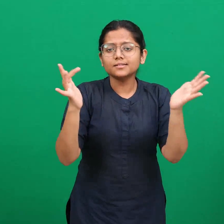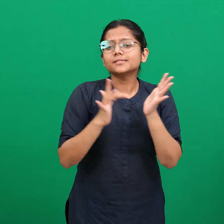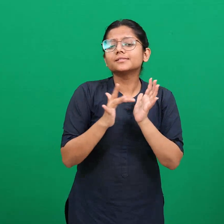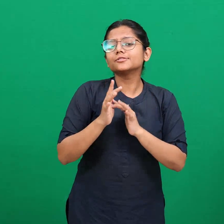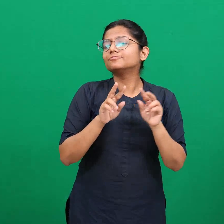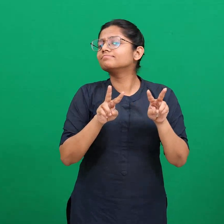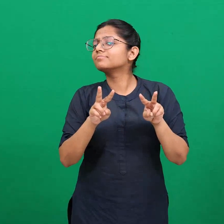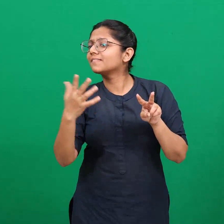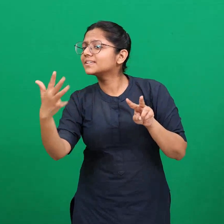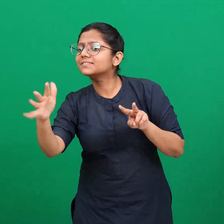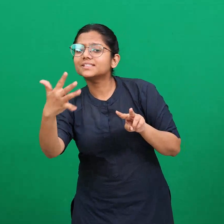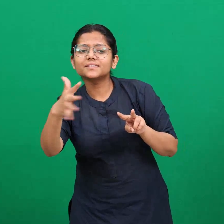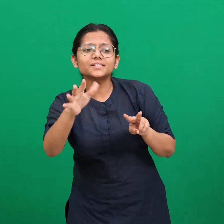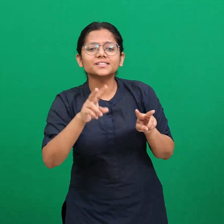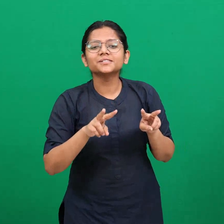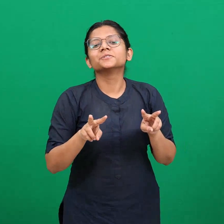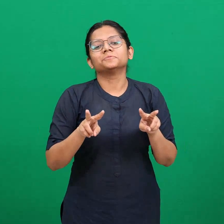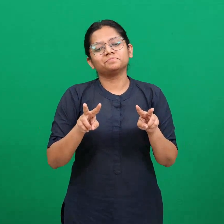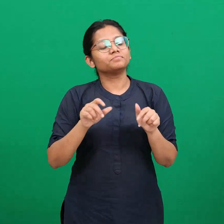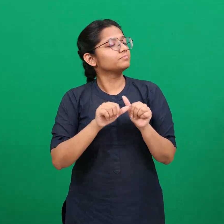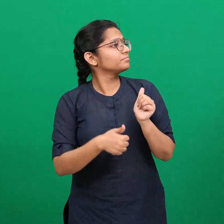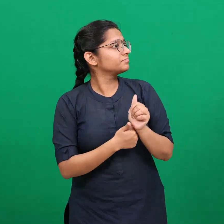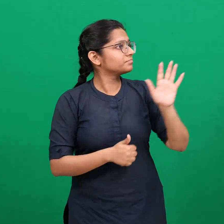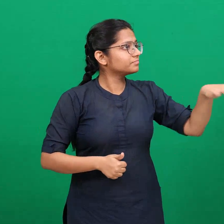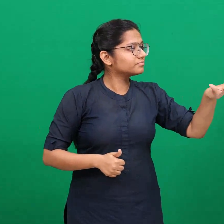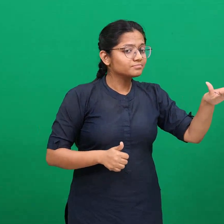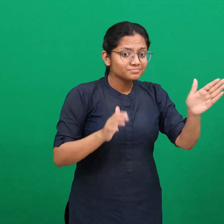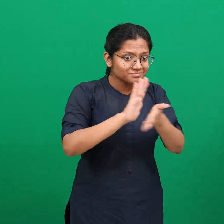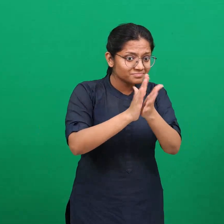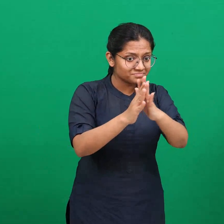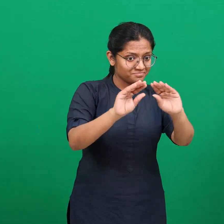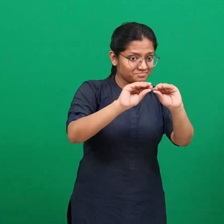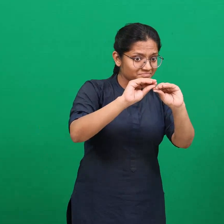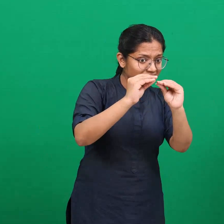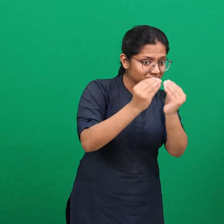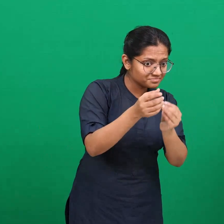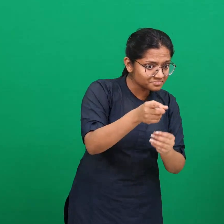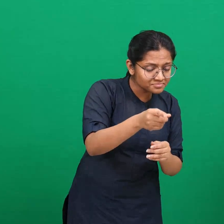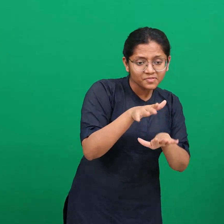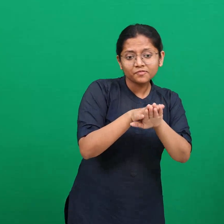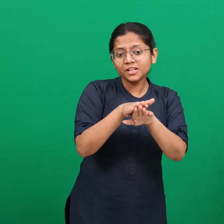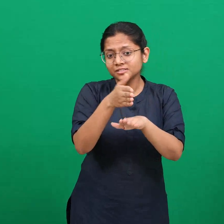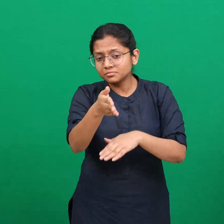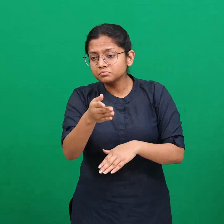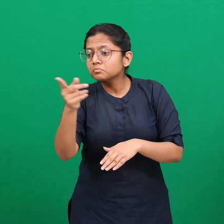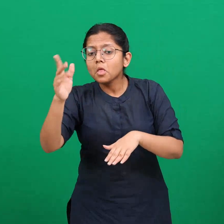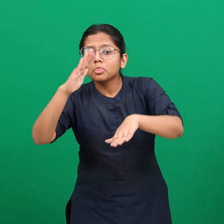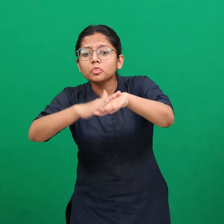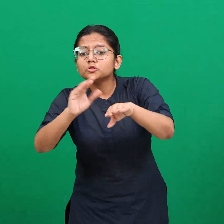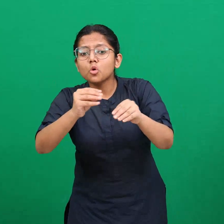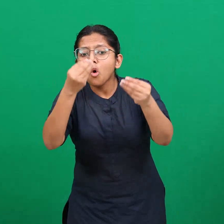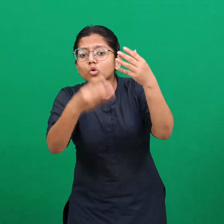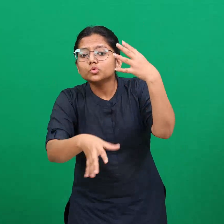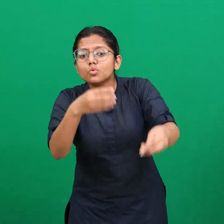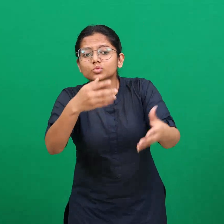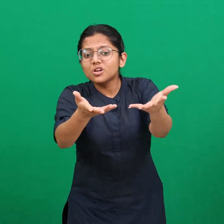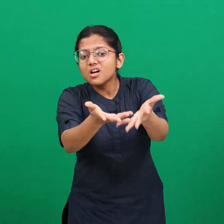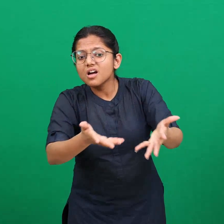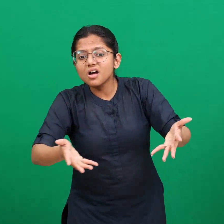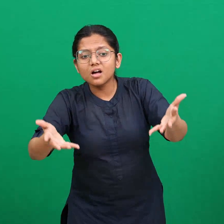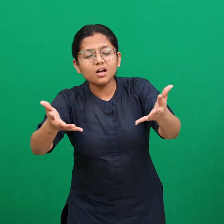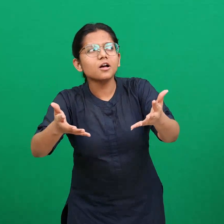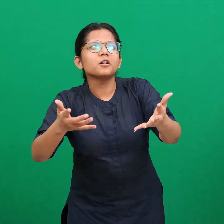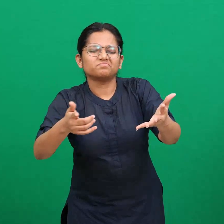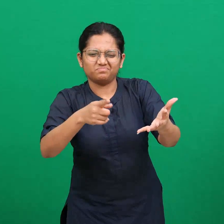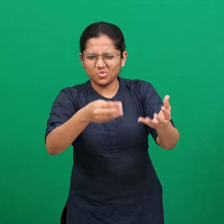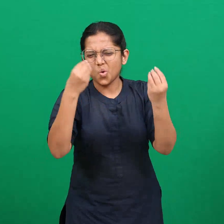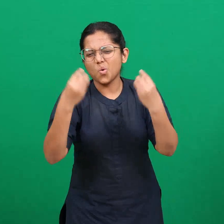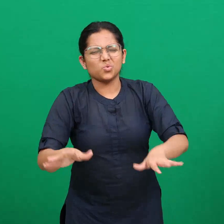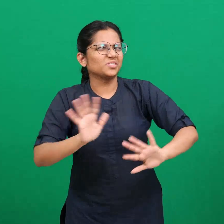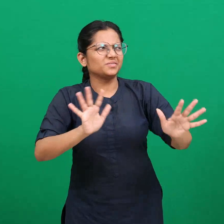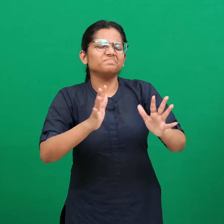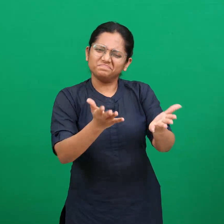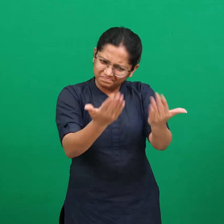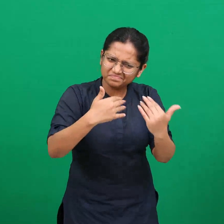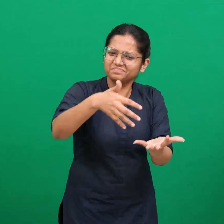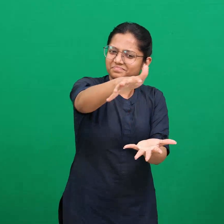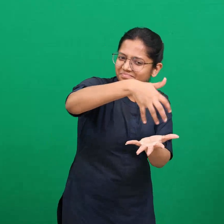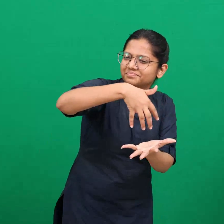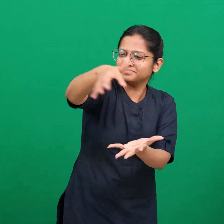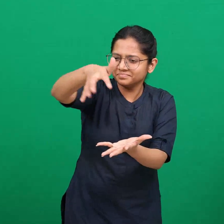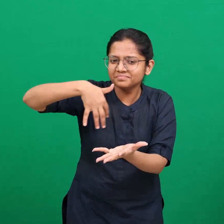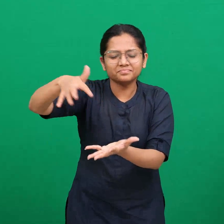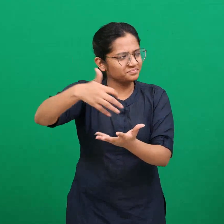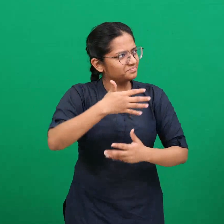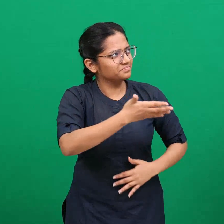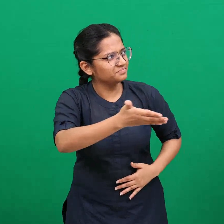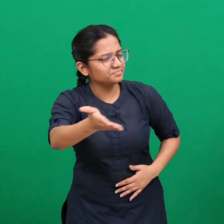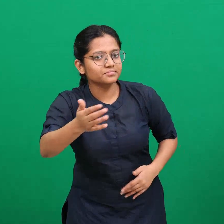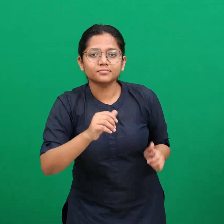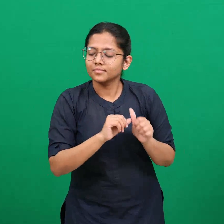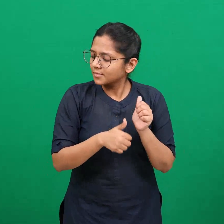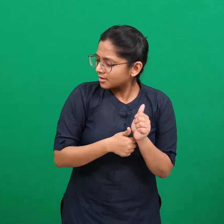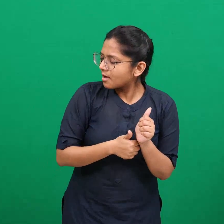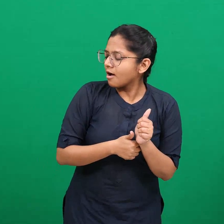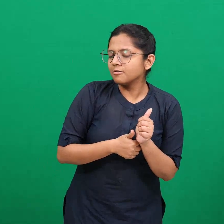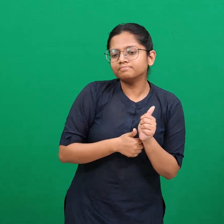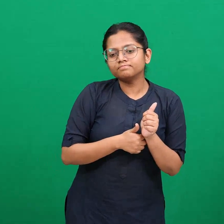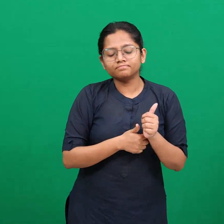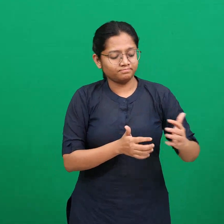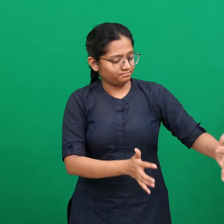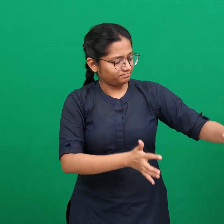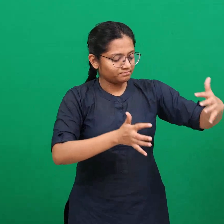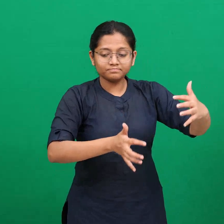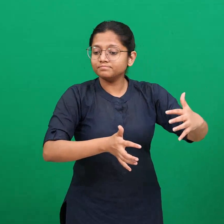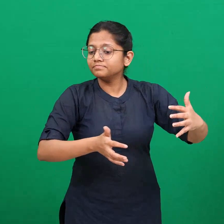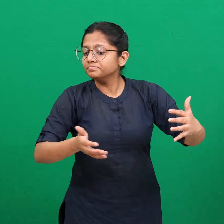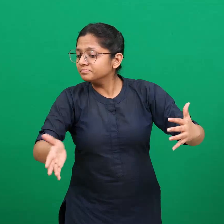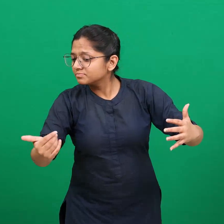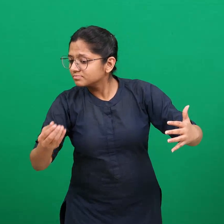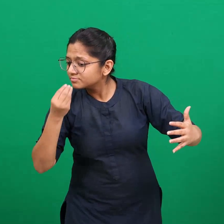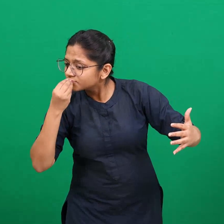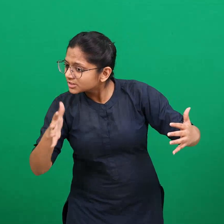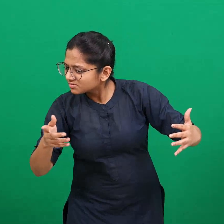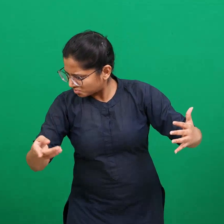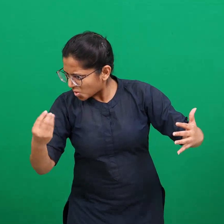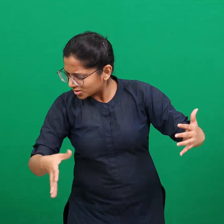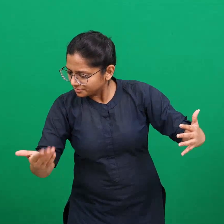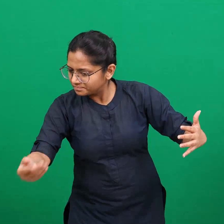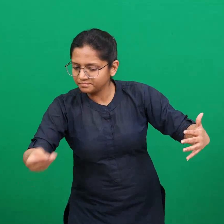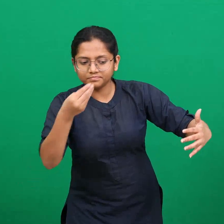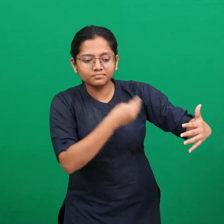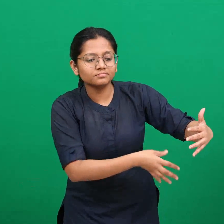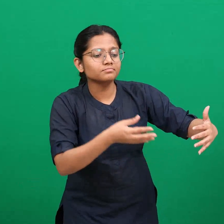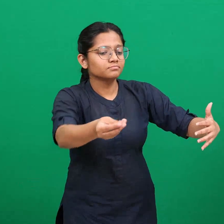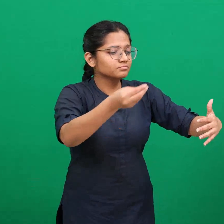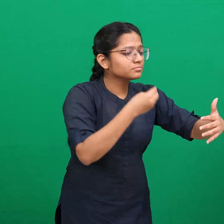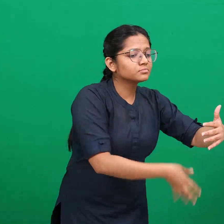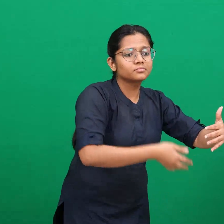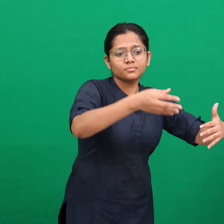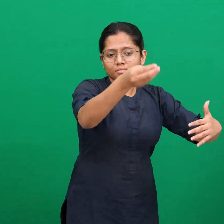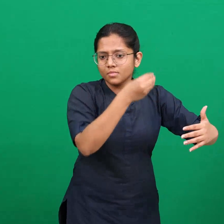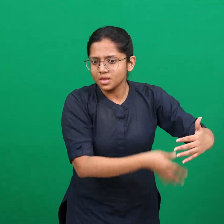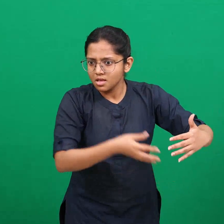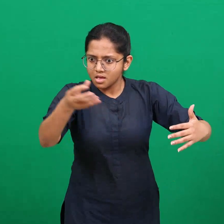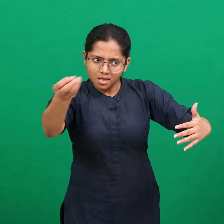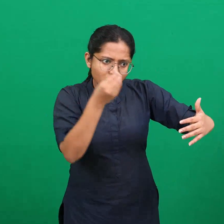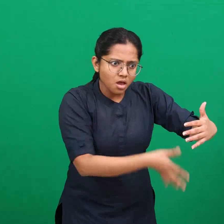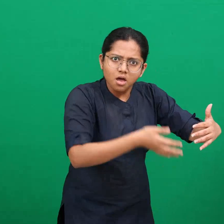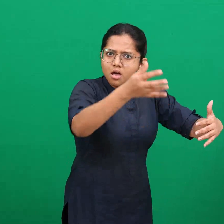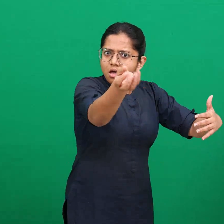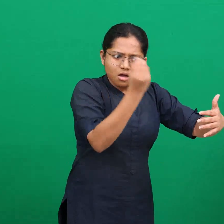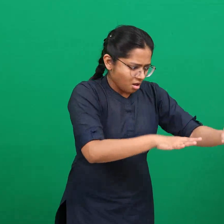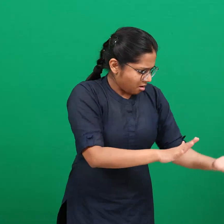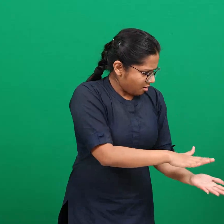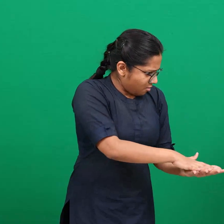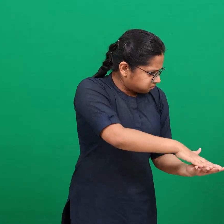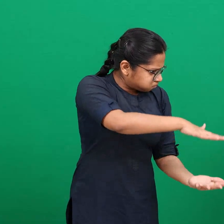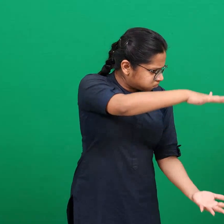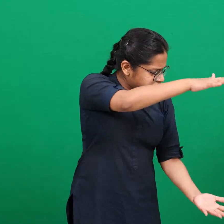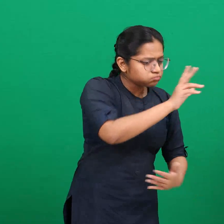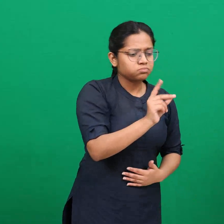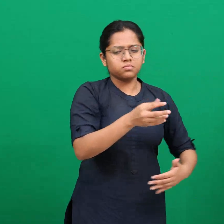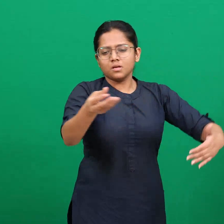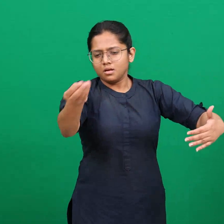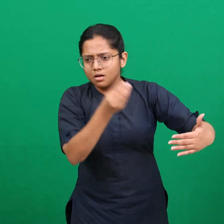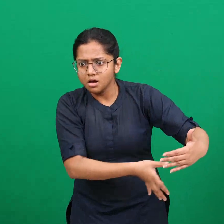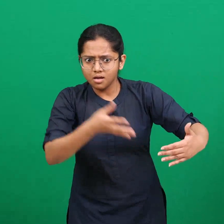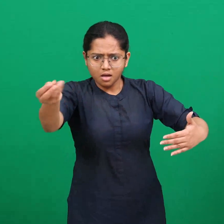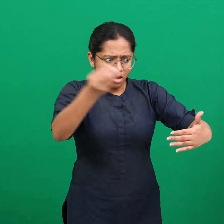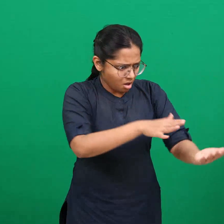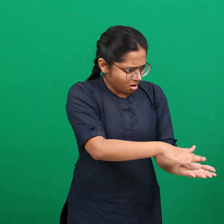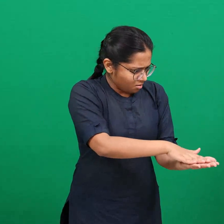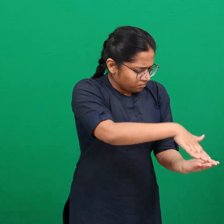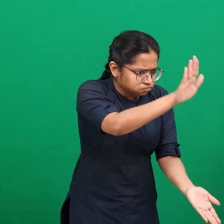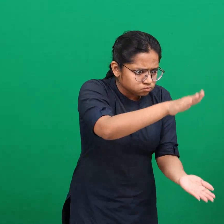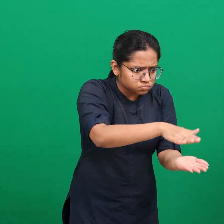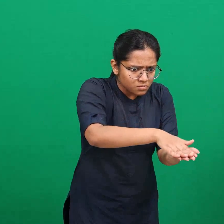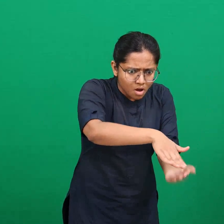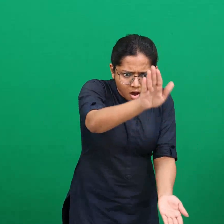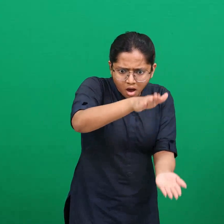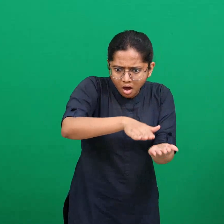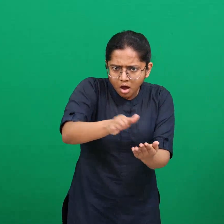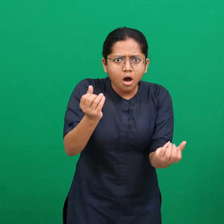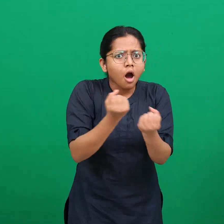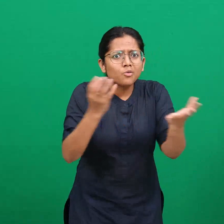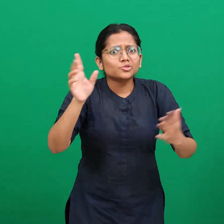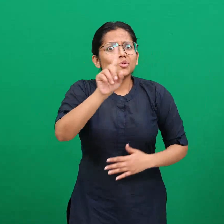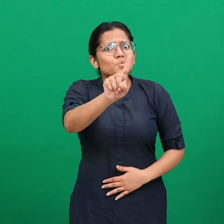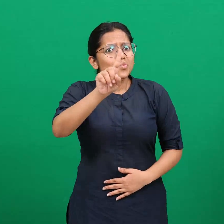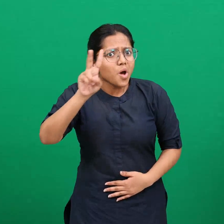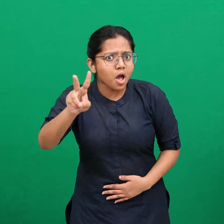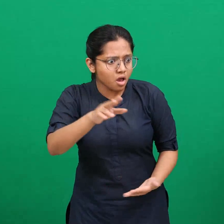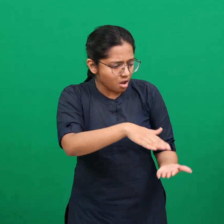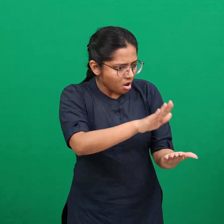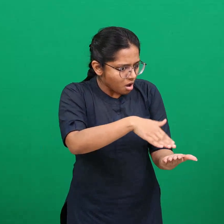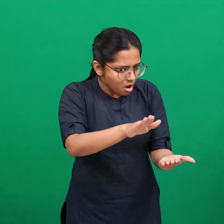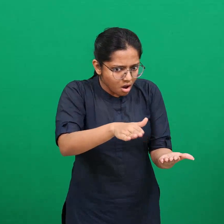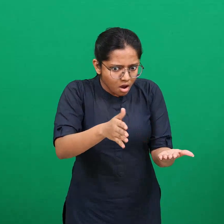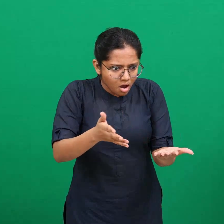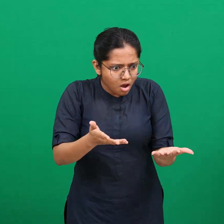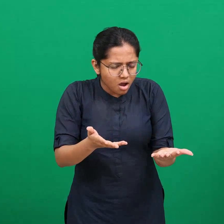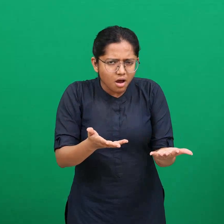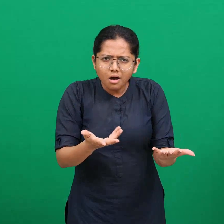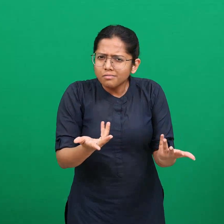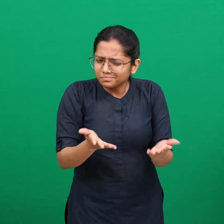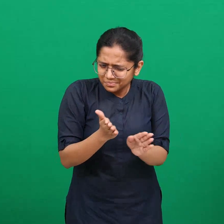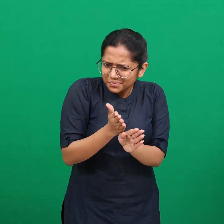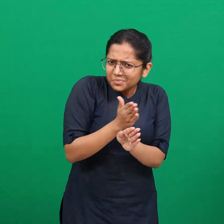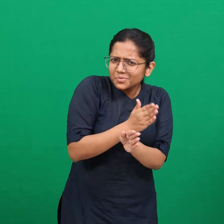So they collected them and filled twelve baskets with the pieces of the five barley loaves left over by those who had eaten.